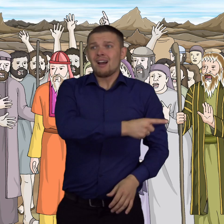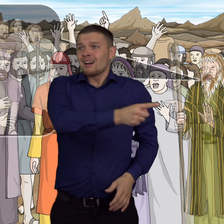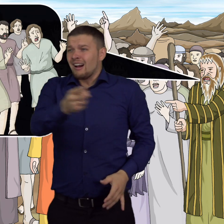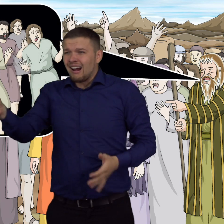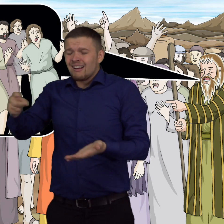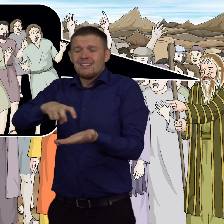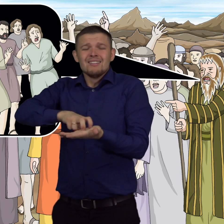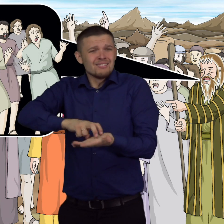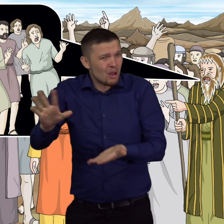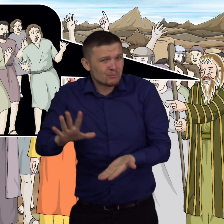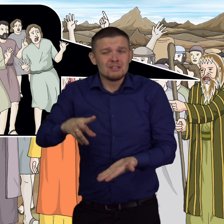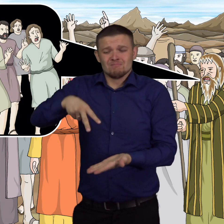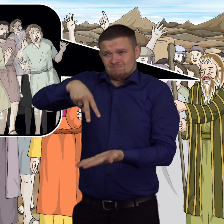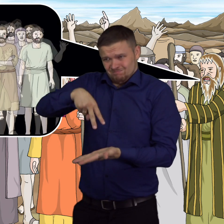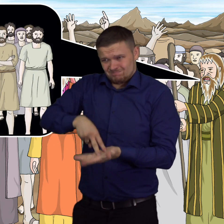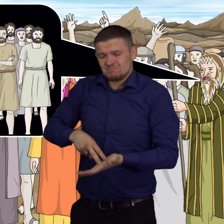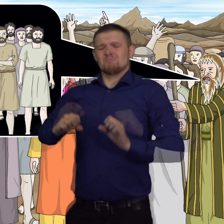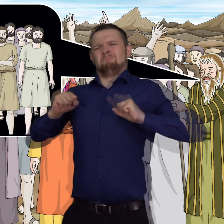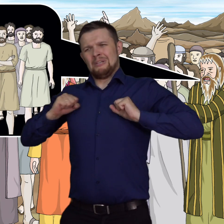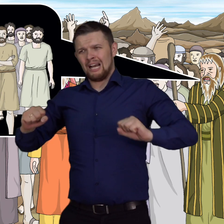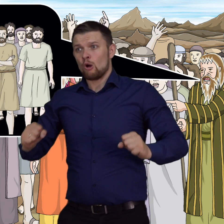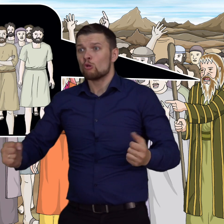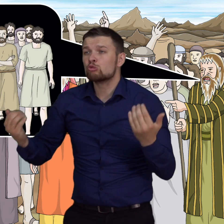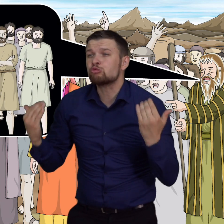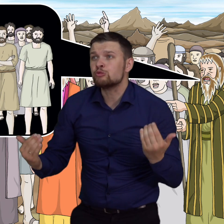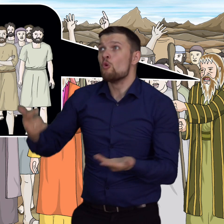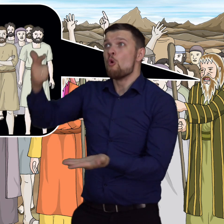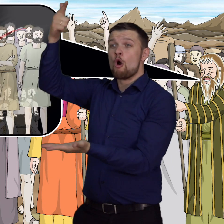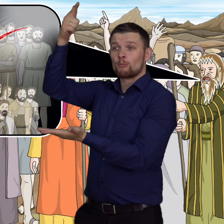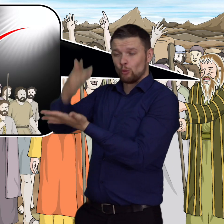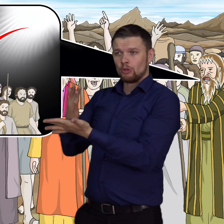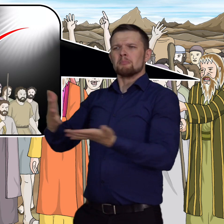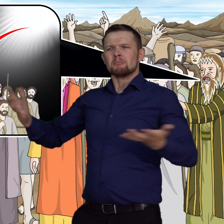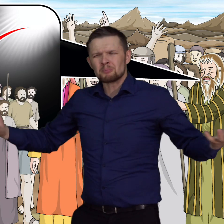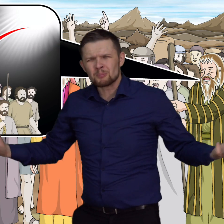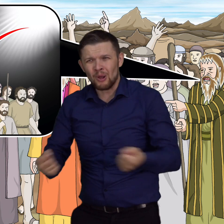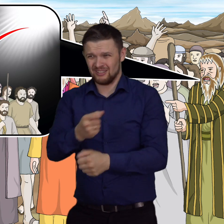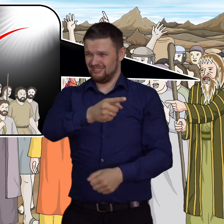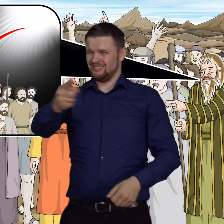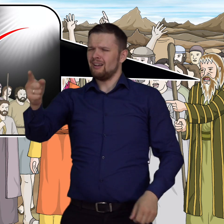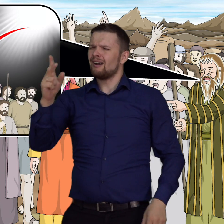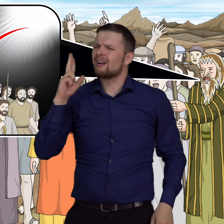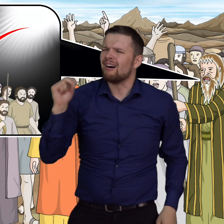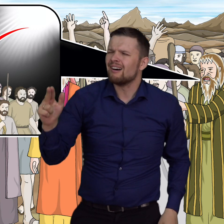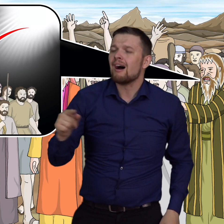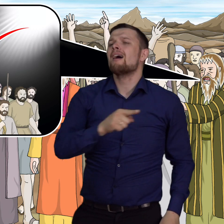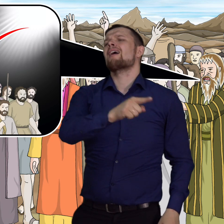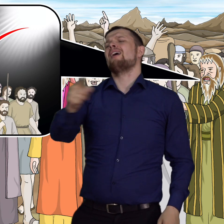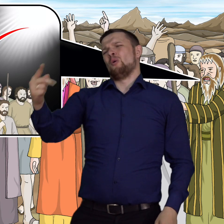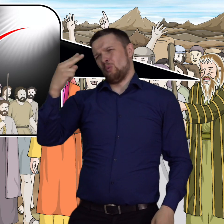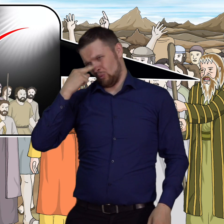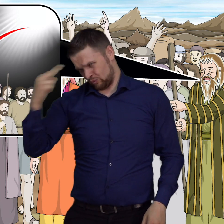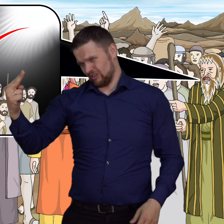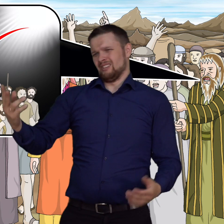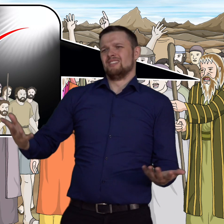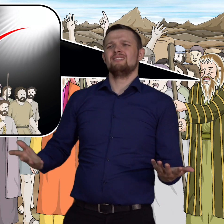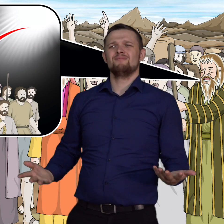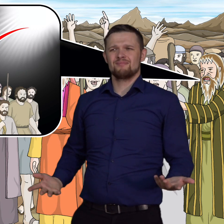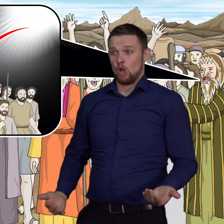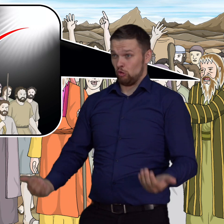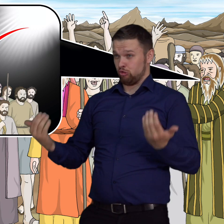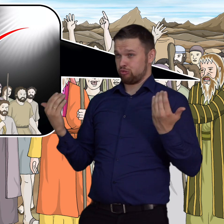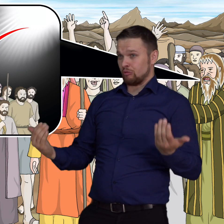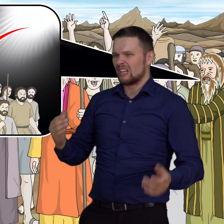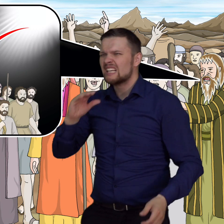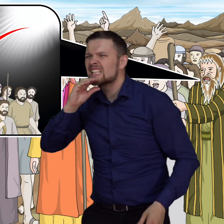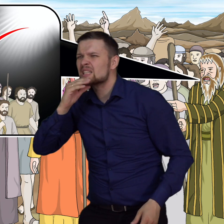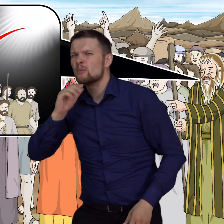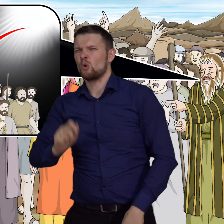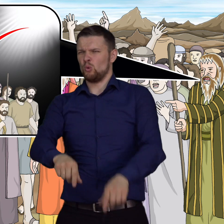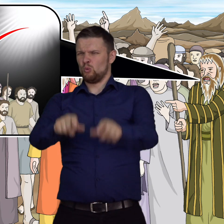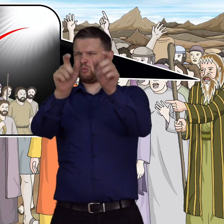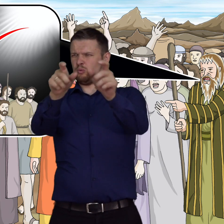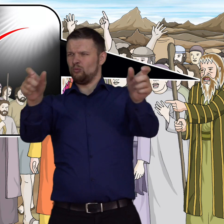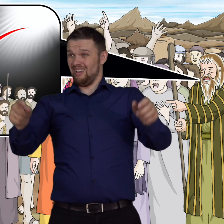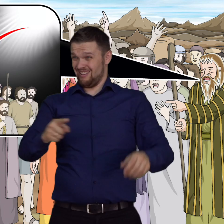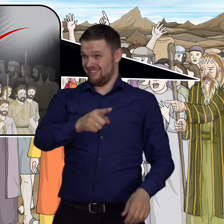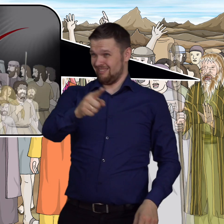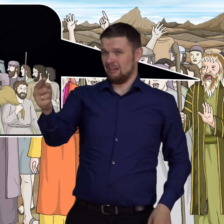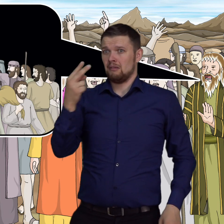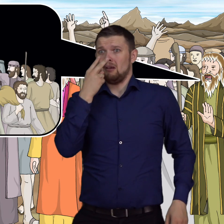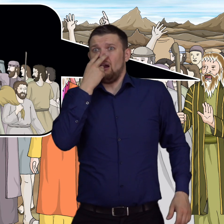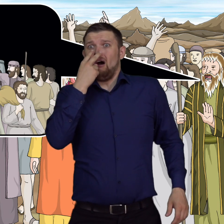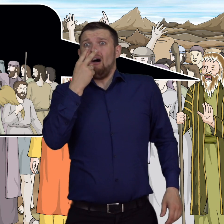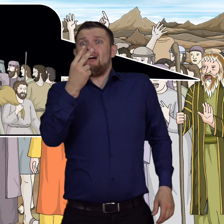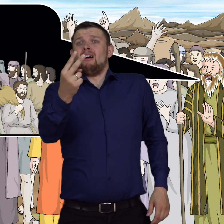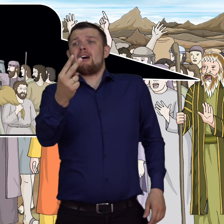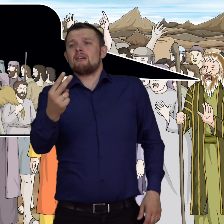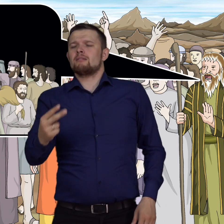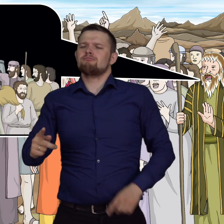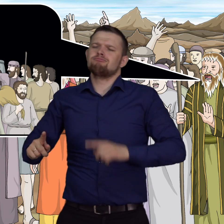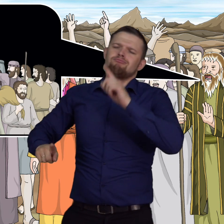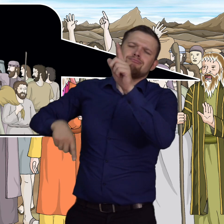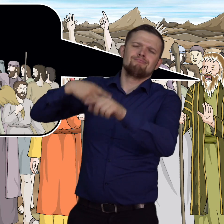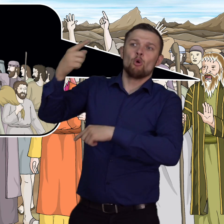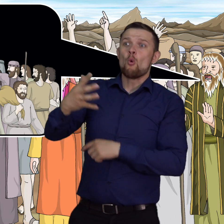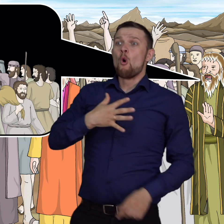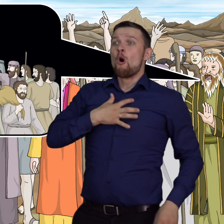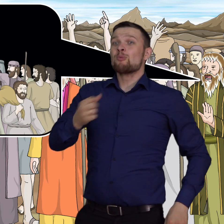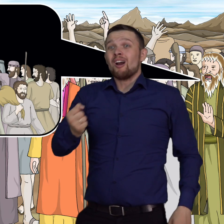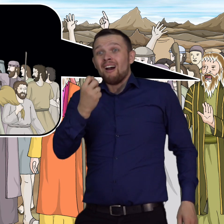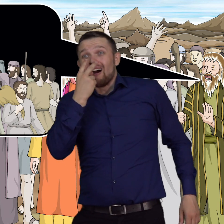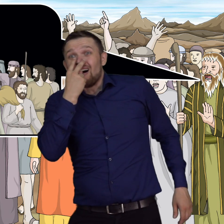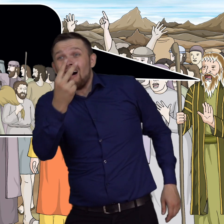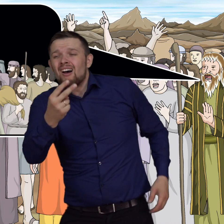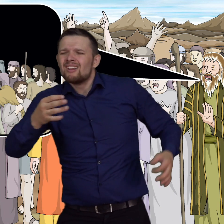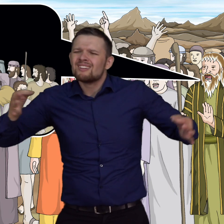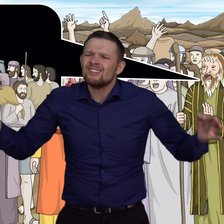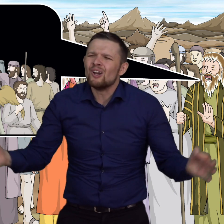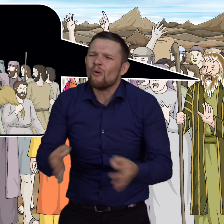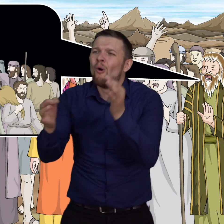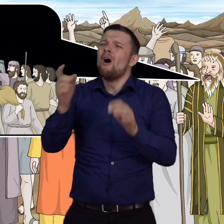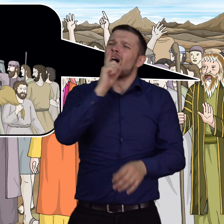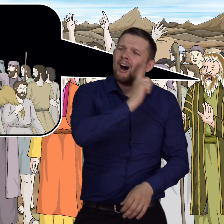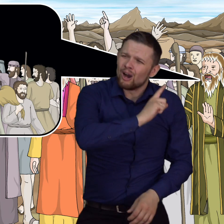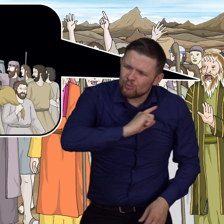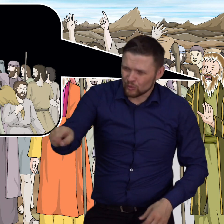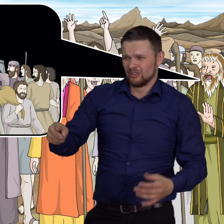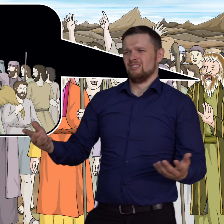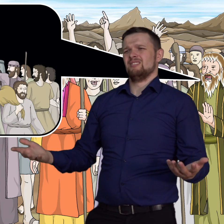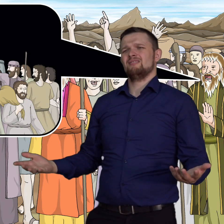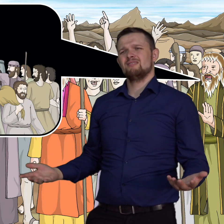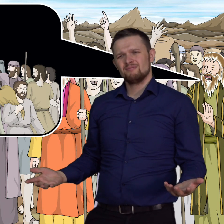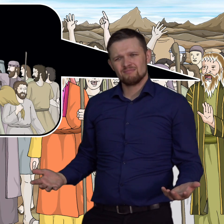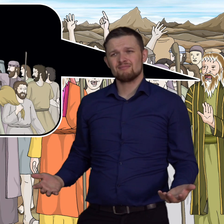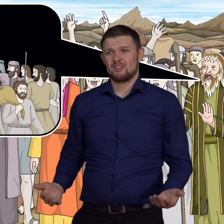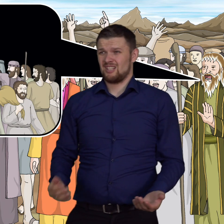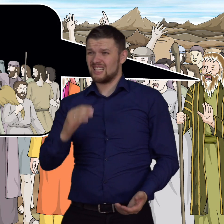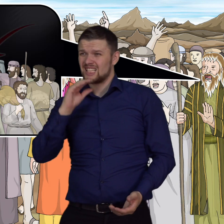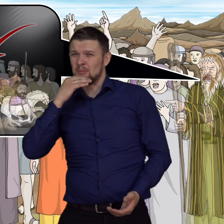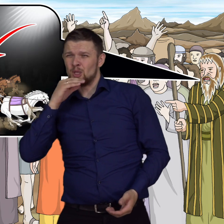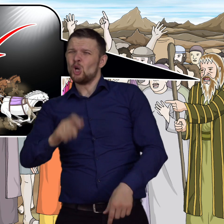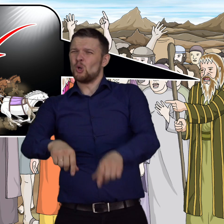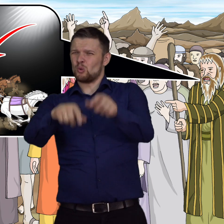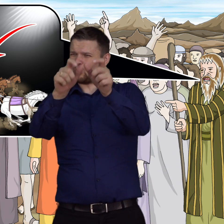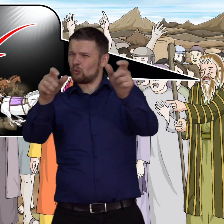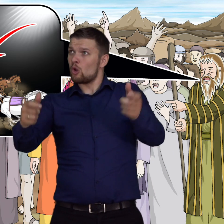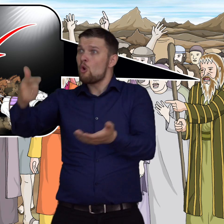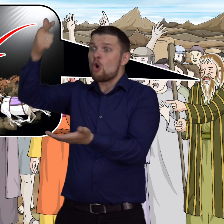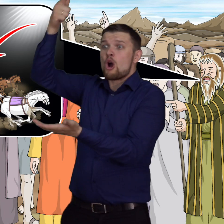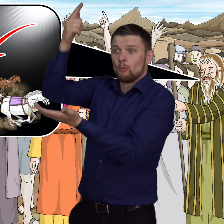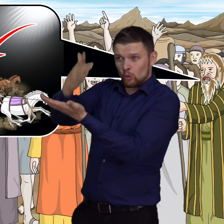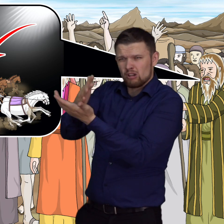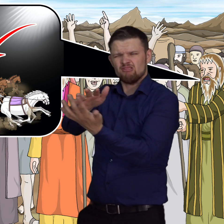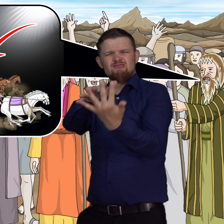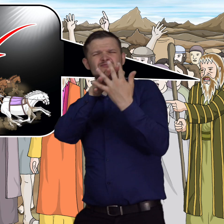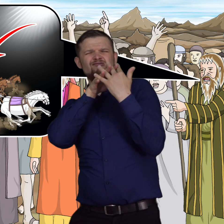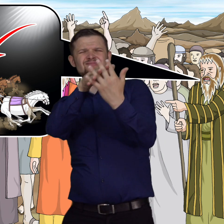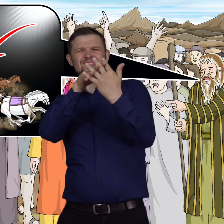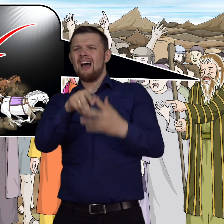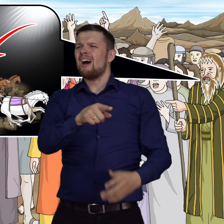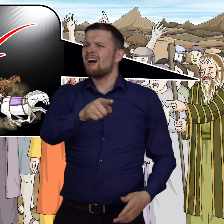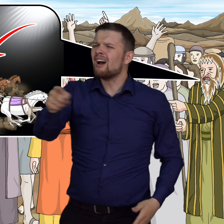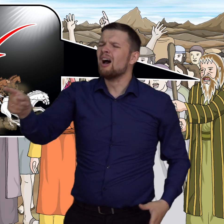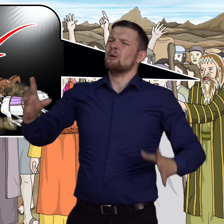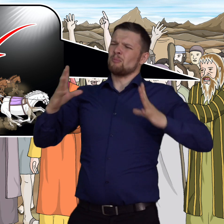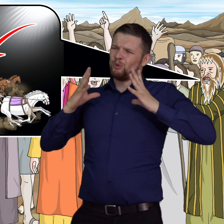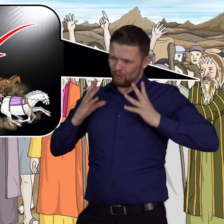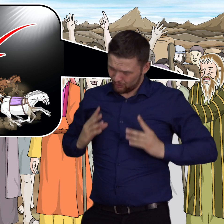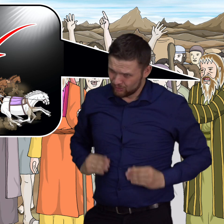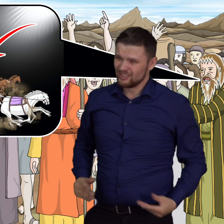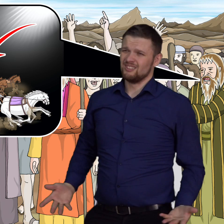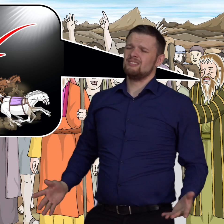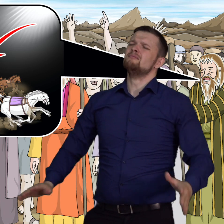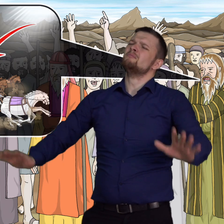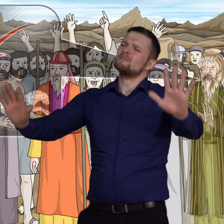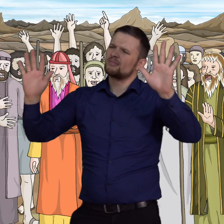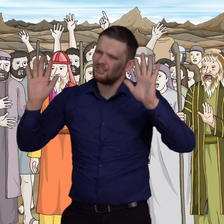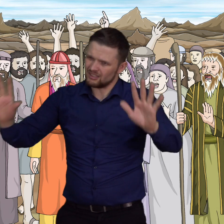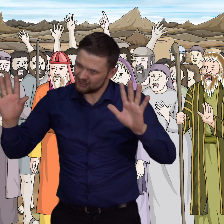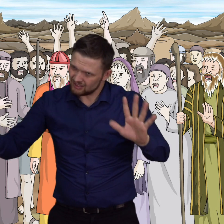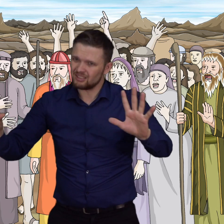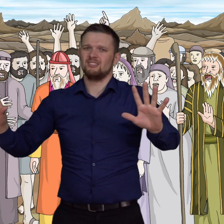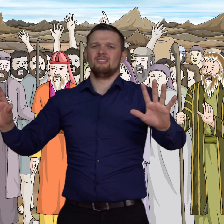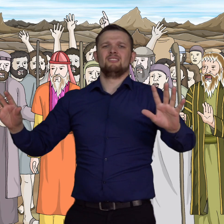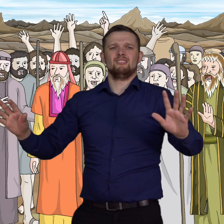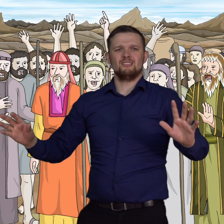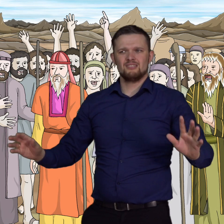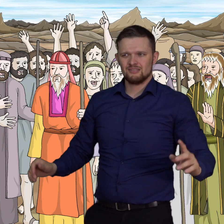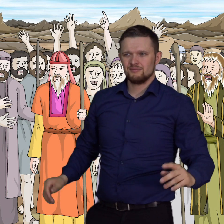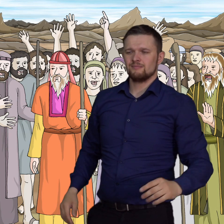Stand firm and you will see the LORD’s salvation, which He will accomplish for you today; for the Egyptians you see today, you will never see again.